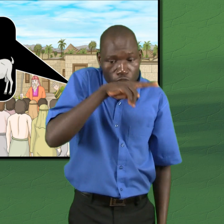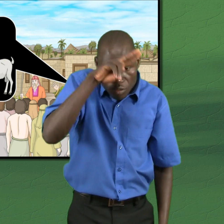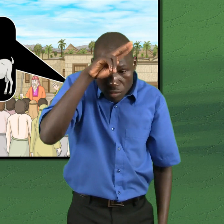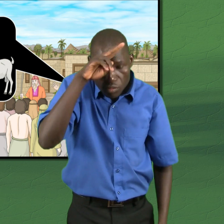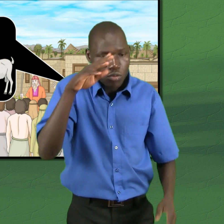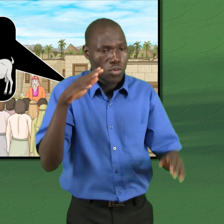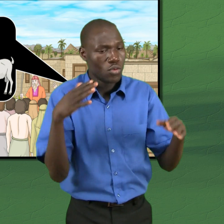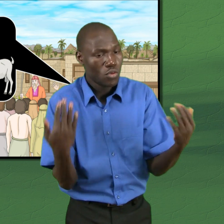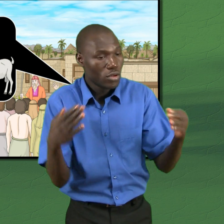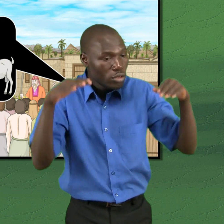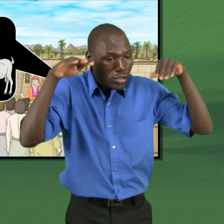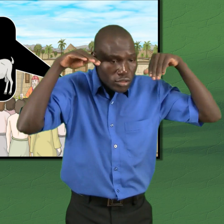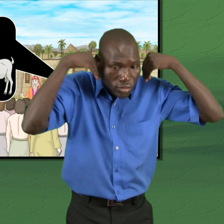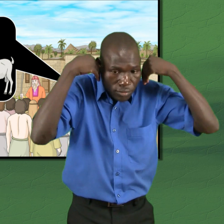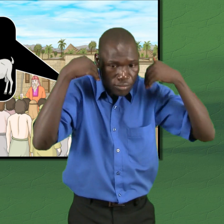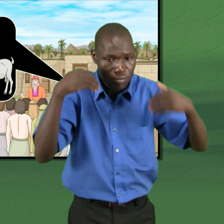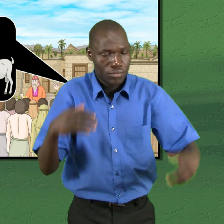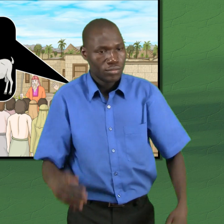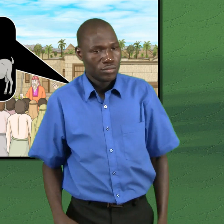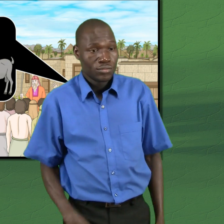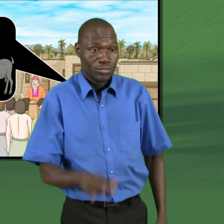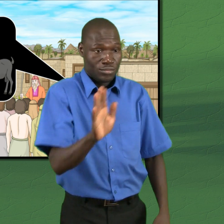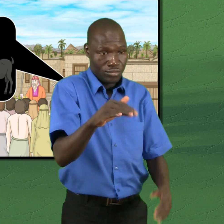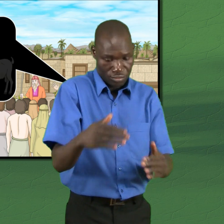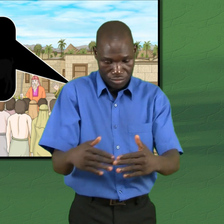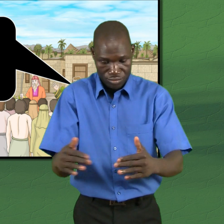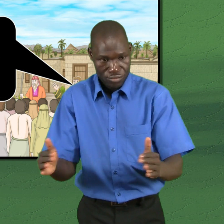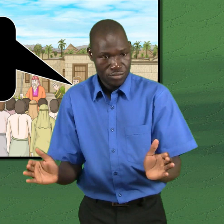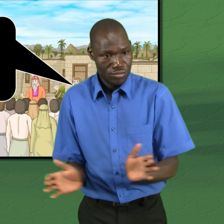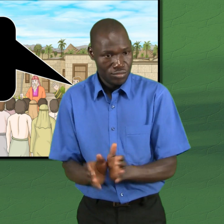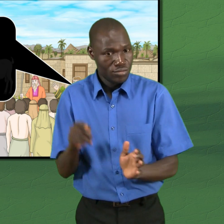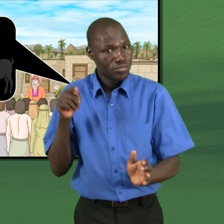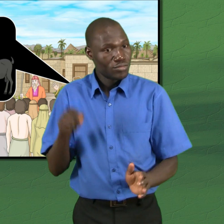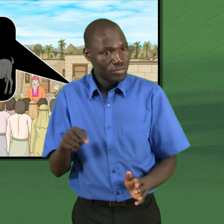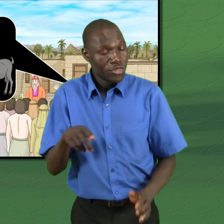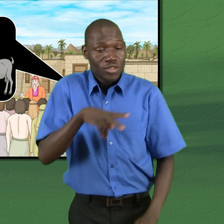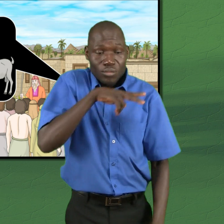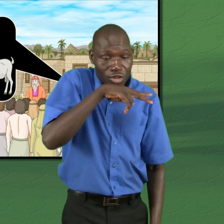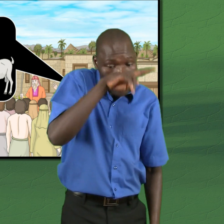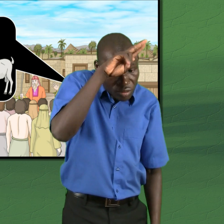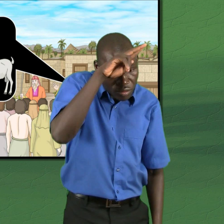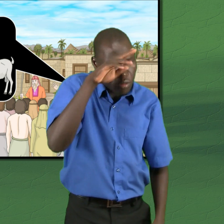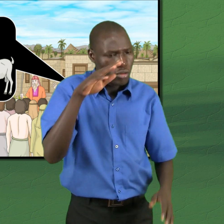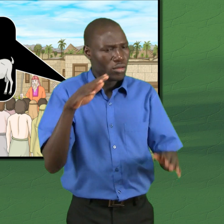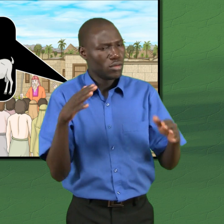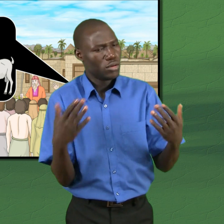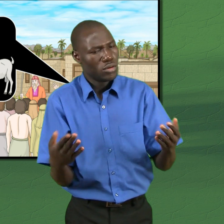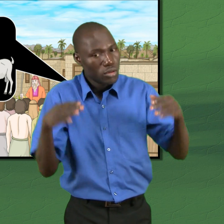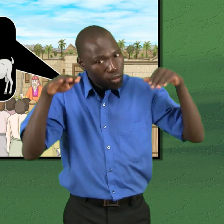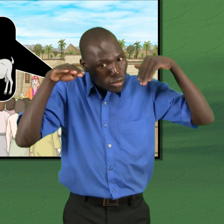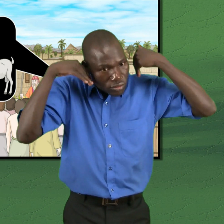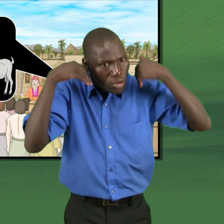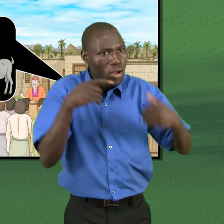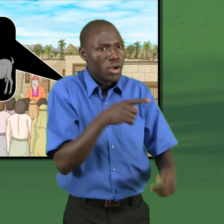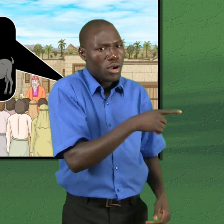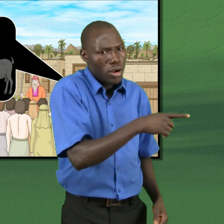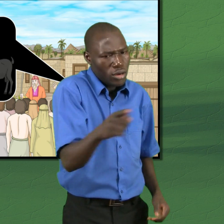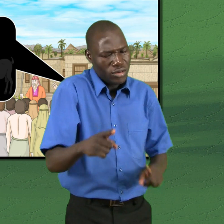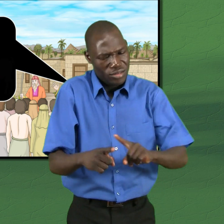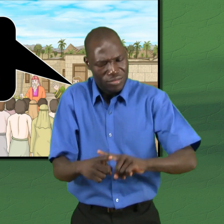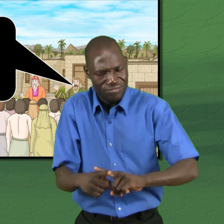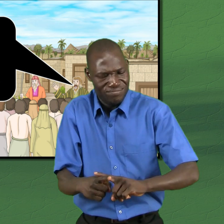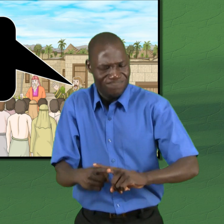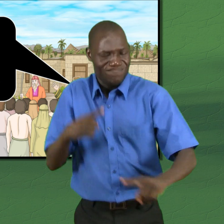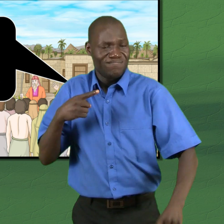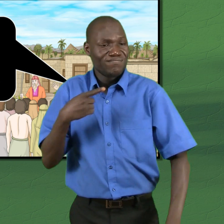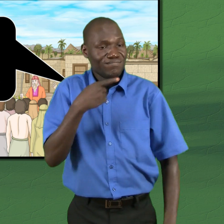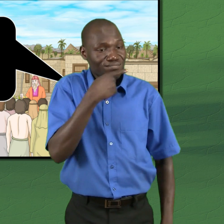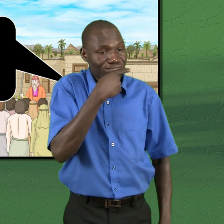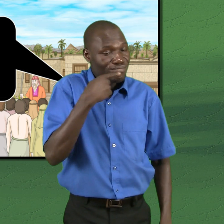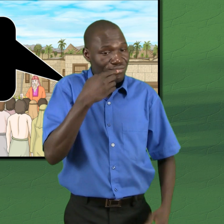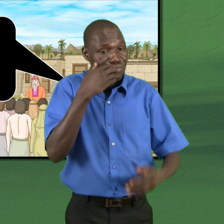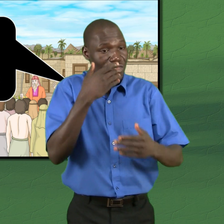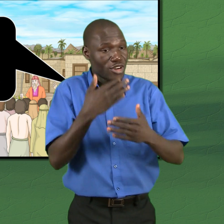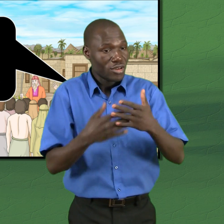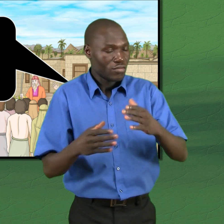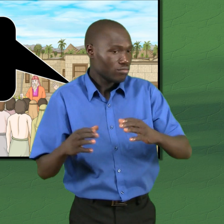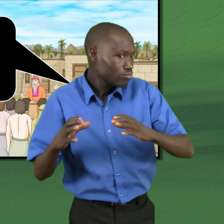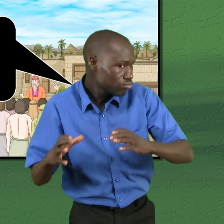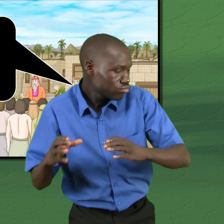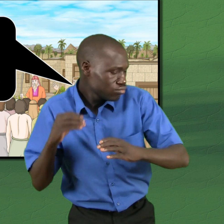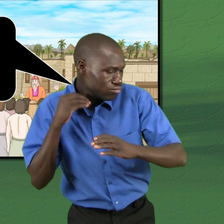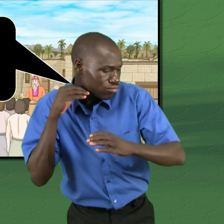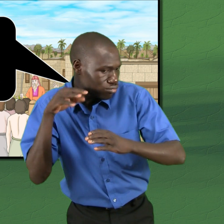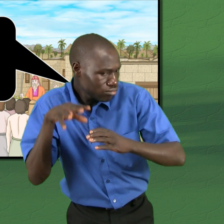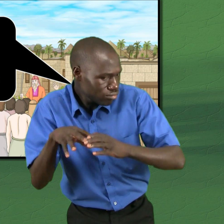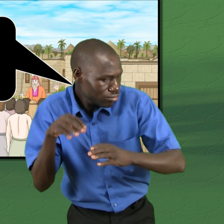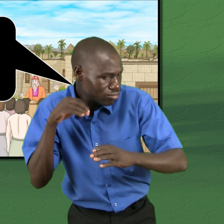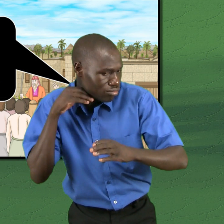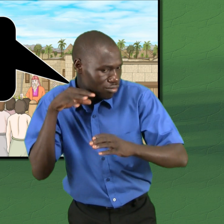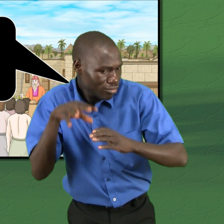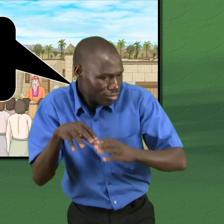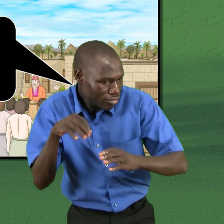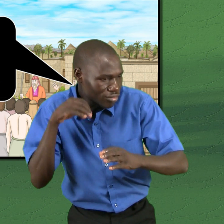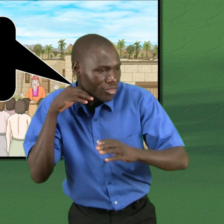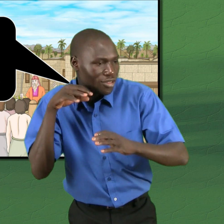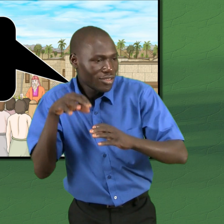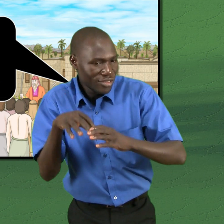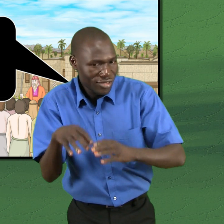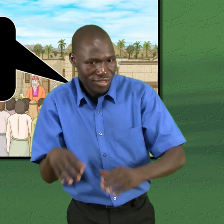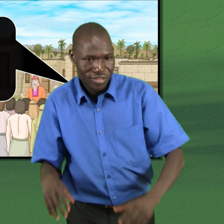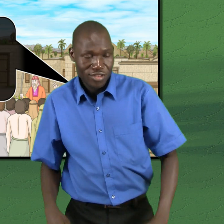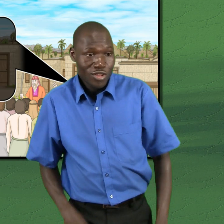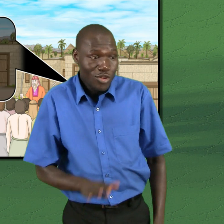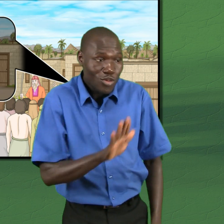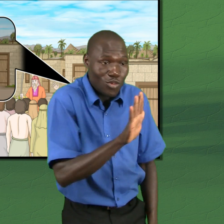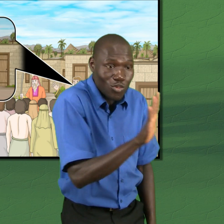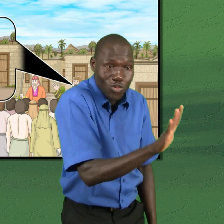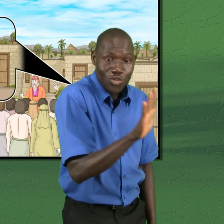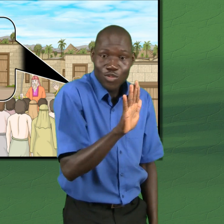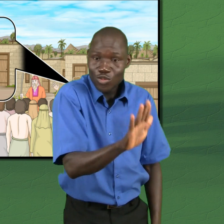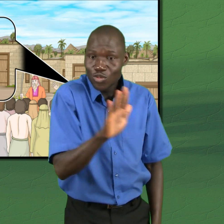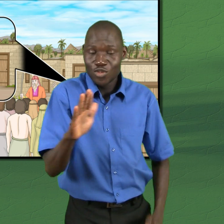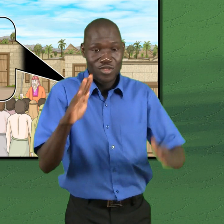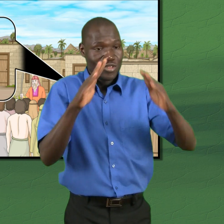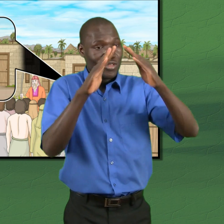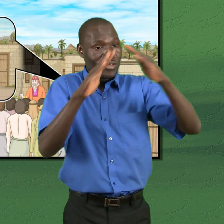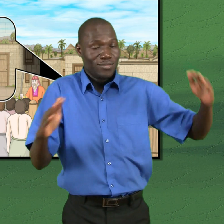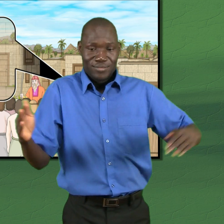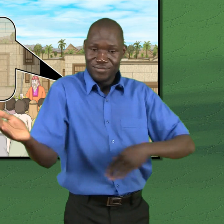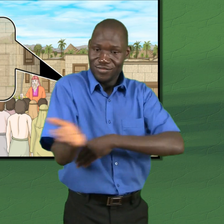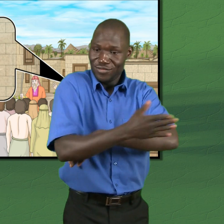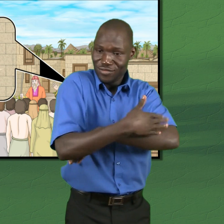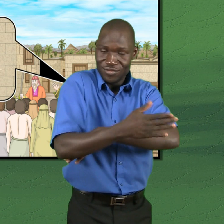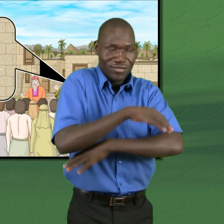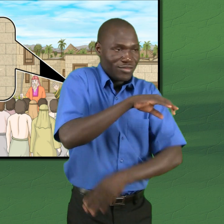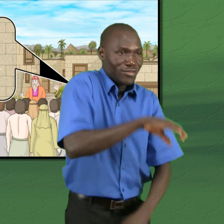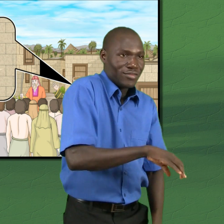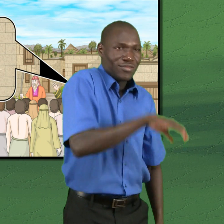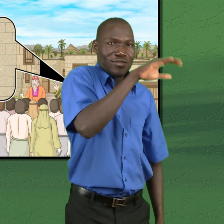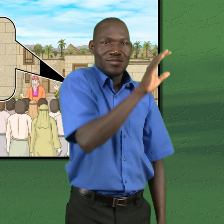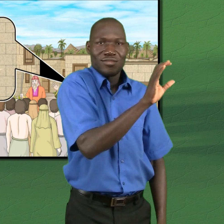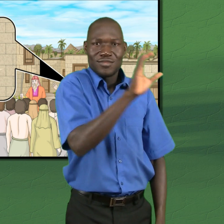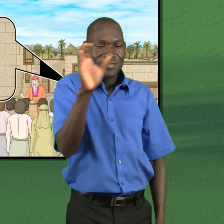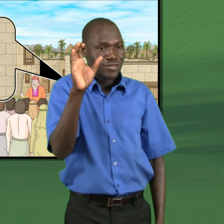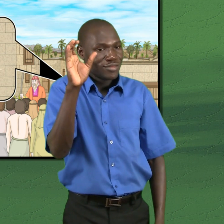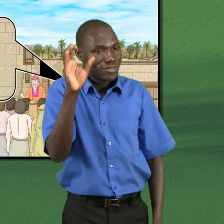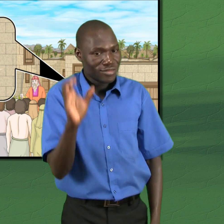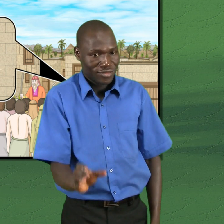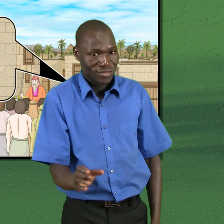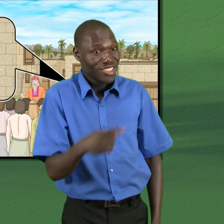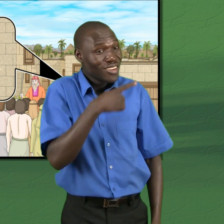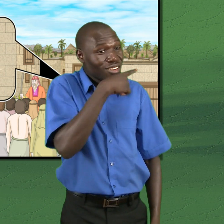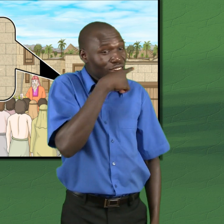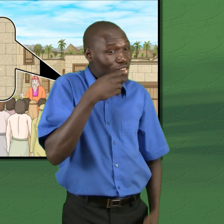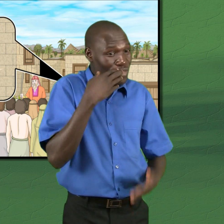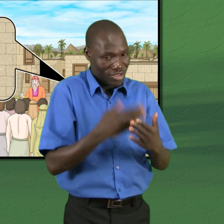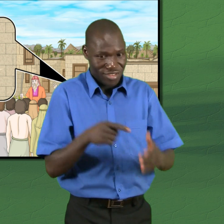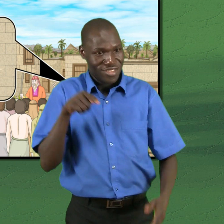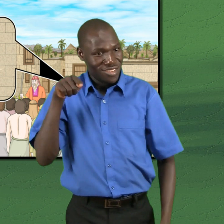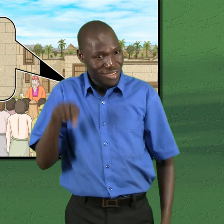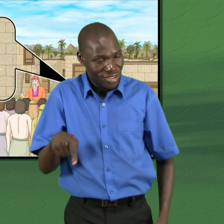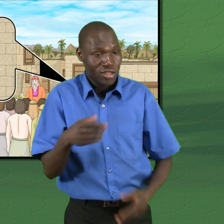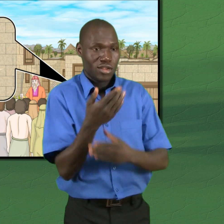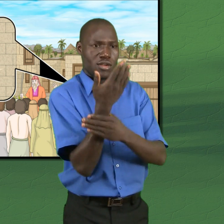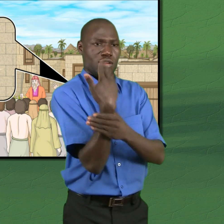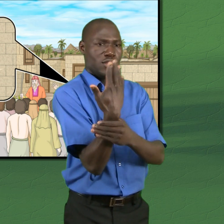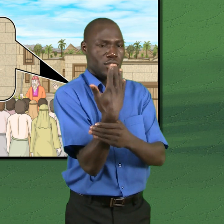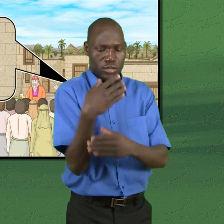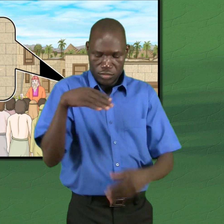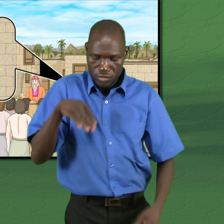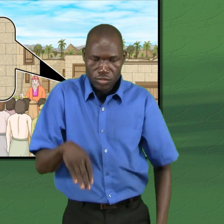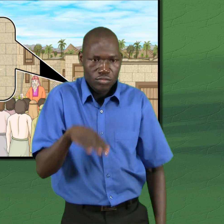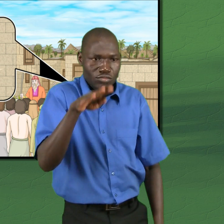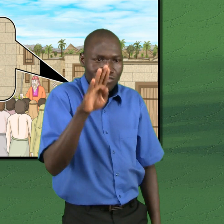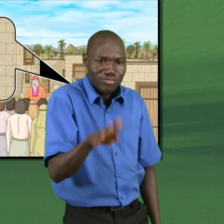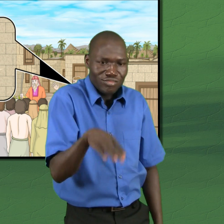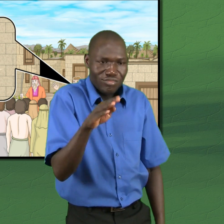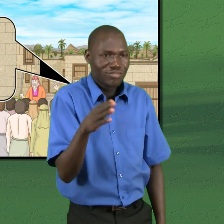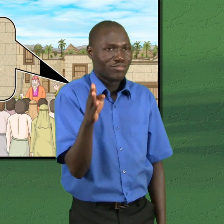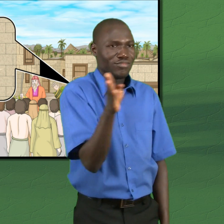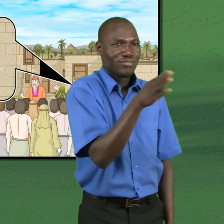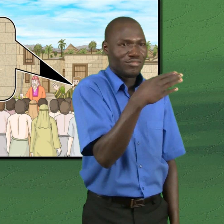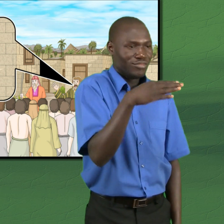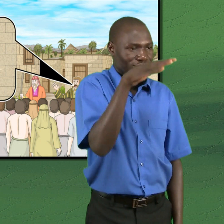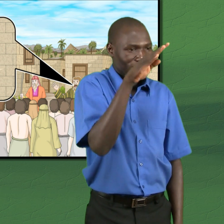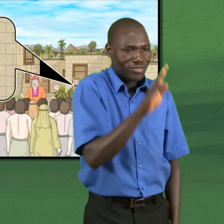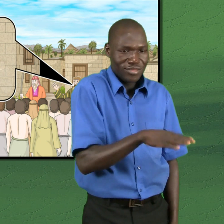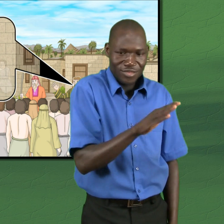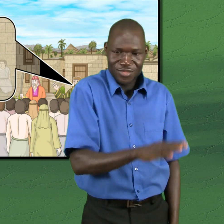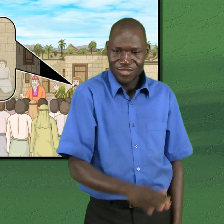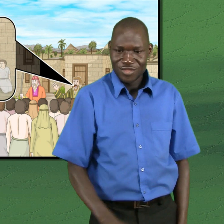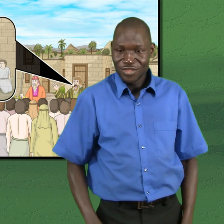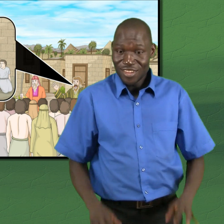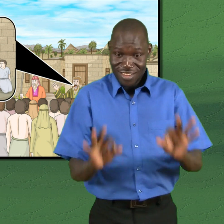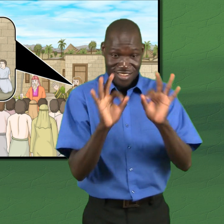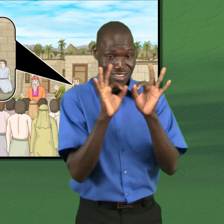Take a cluster of hyssop, dip it into the blood in the basin, and brush the blood on the top and sides of the doorframe.